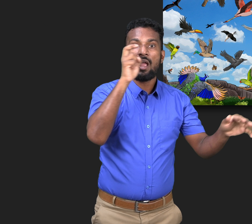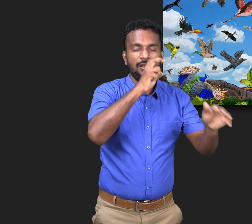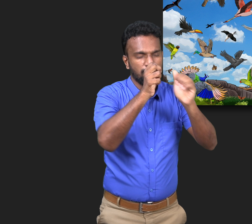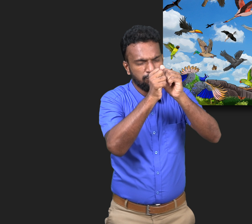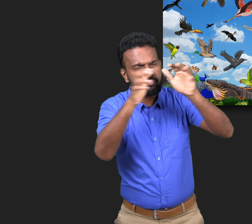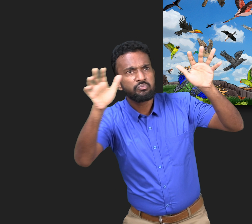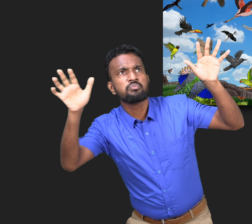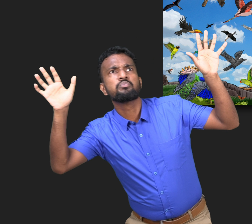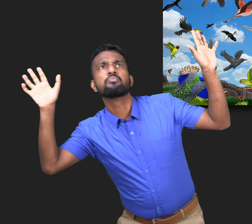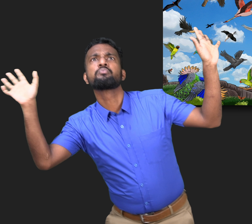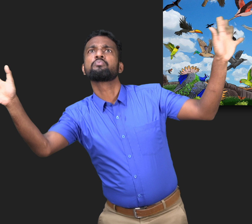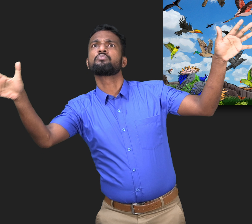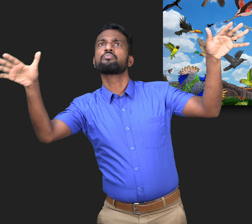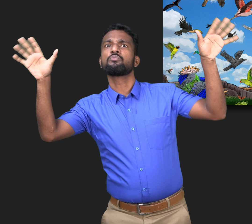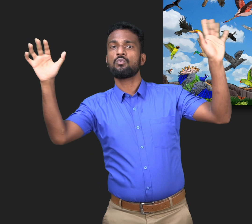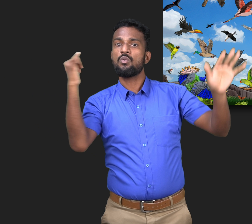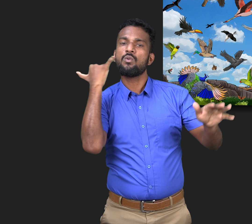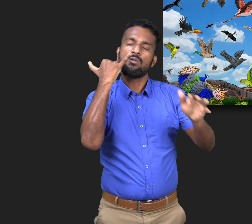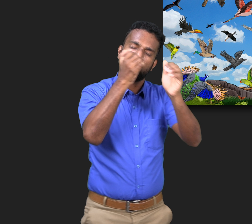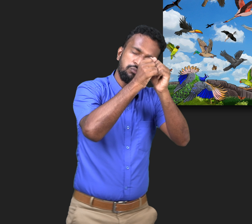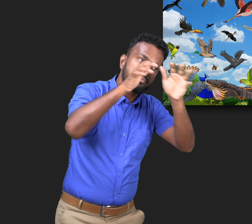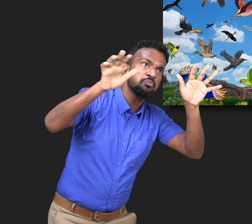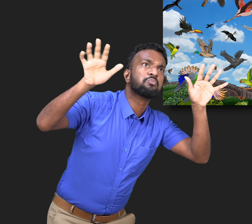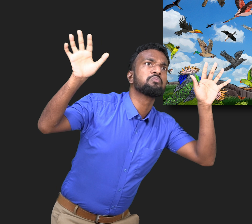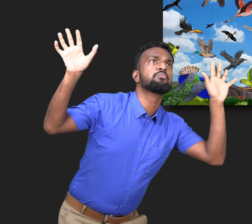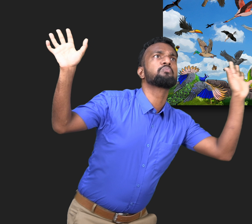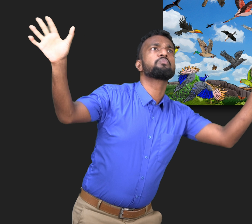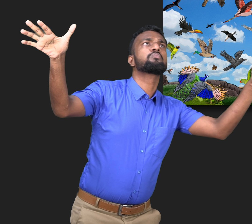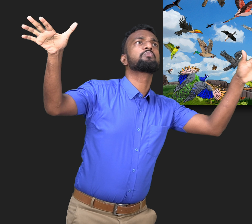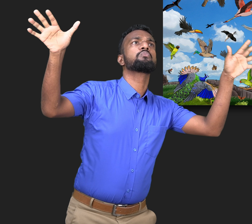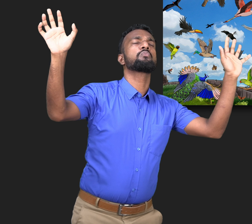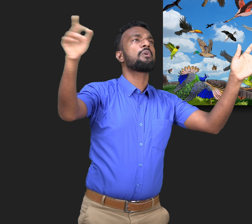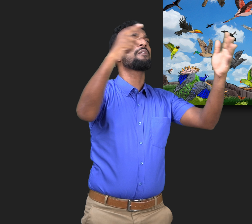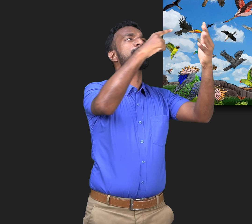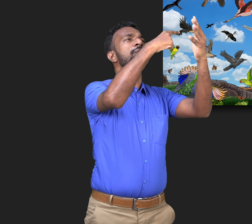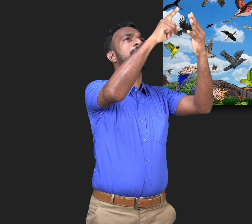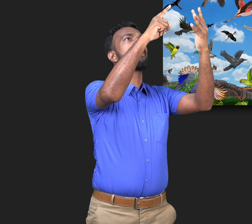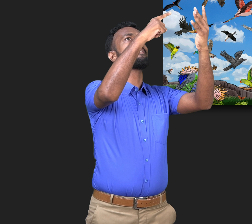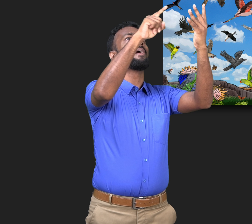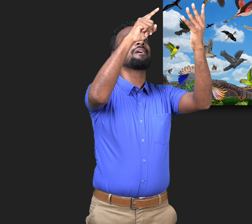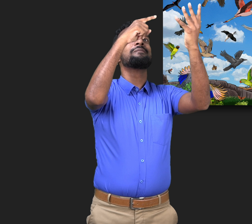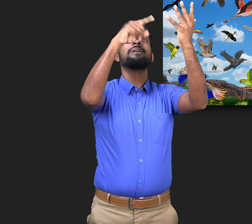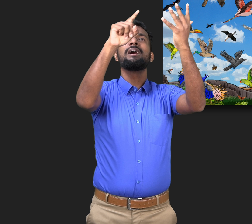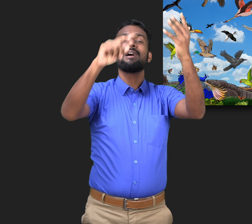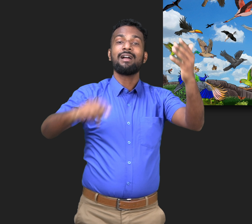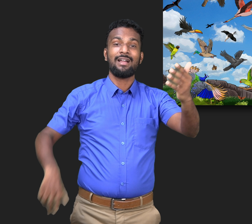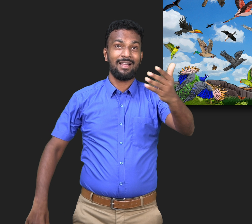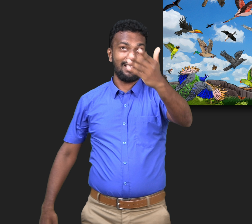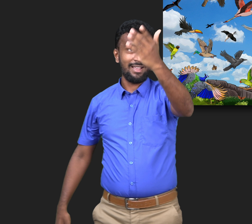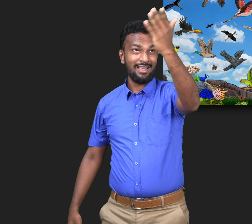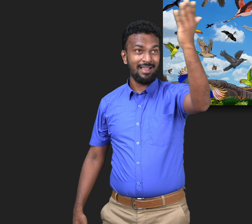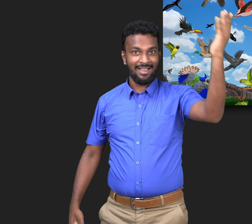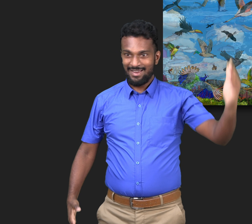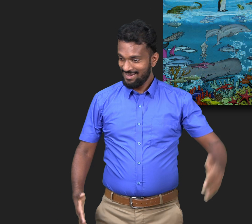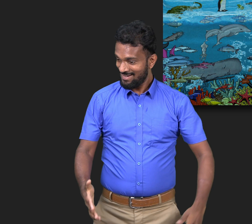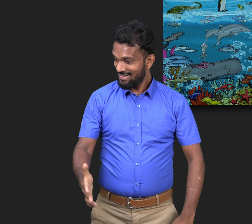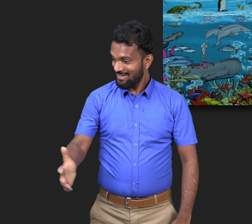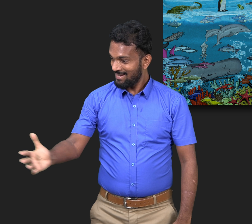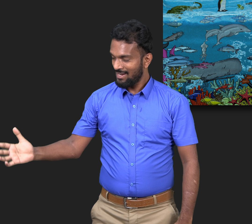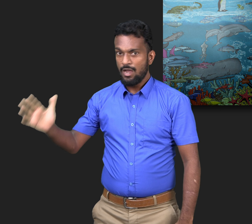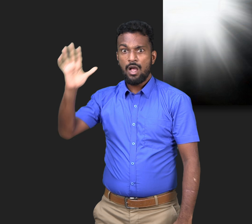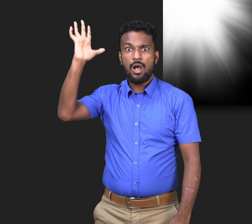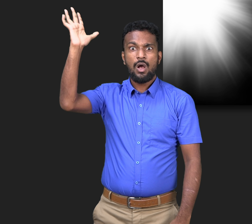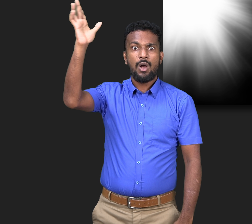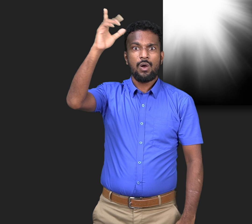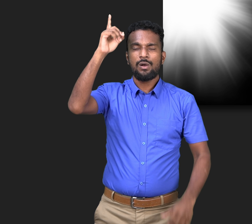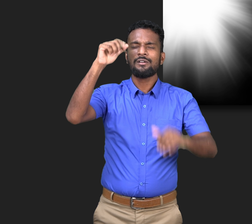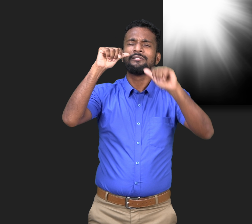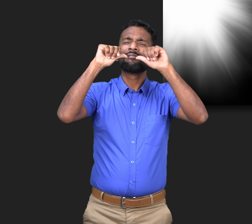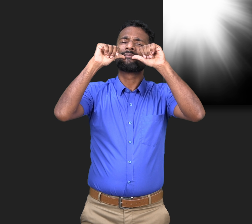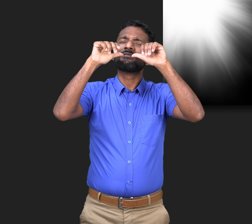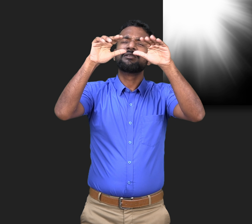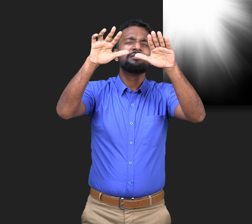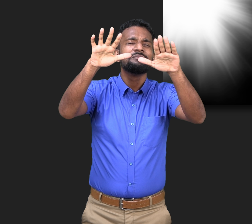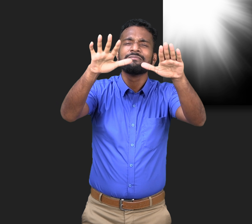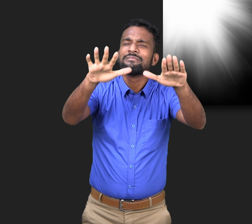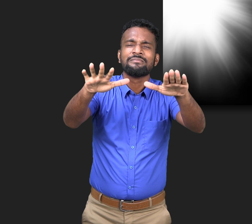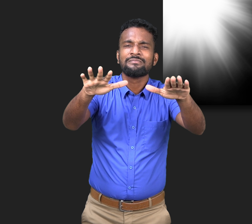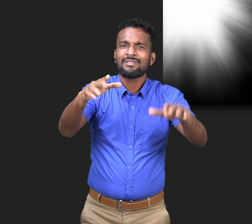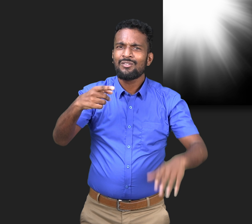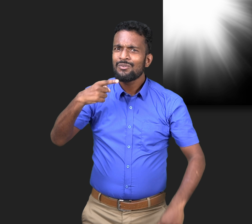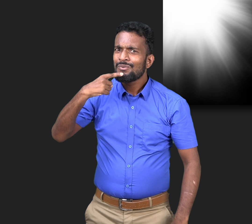And God saw that it was good.